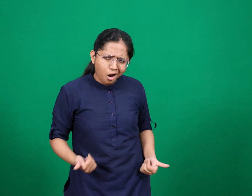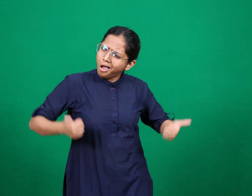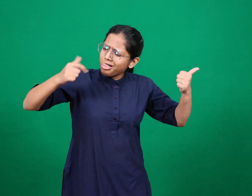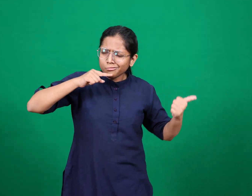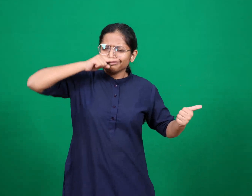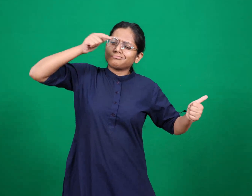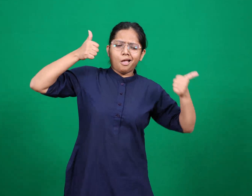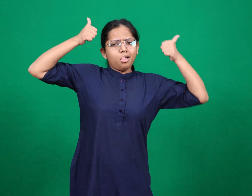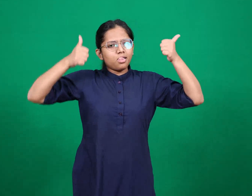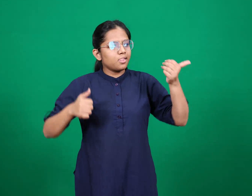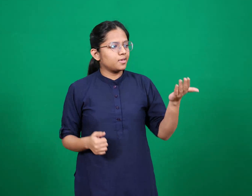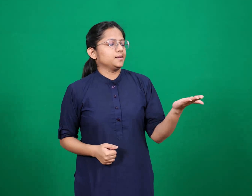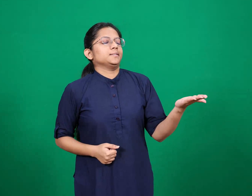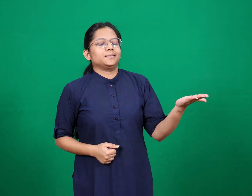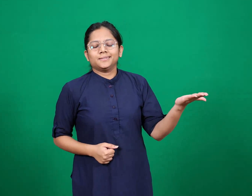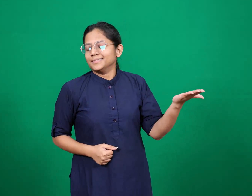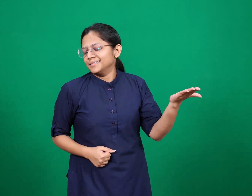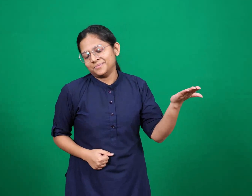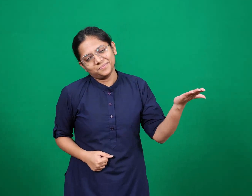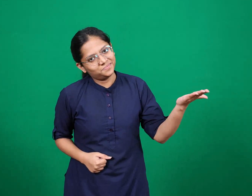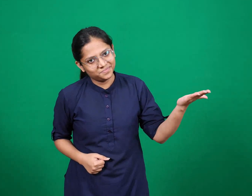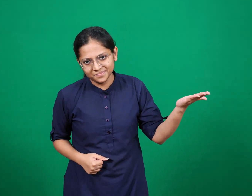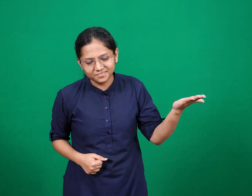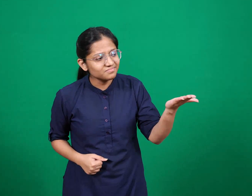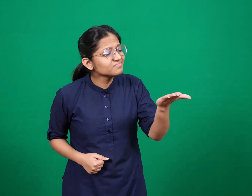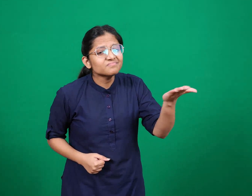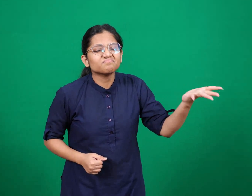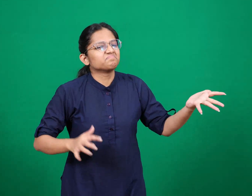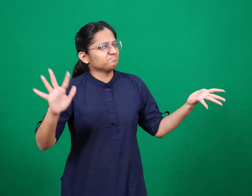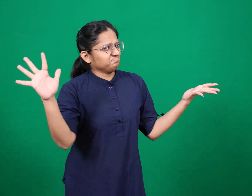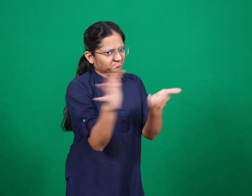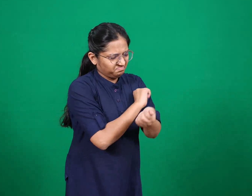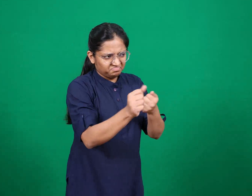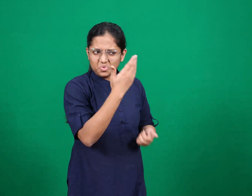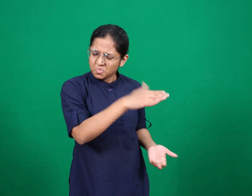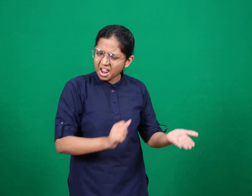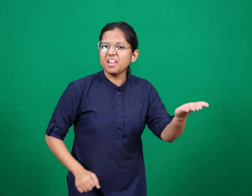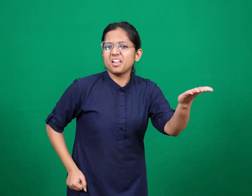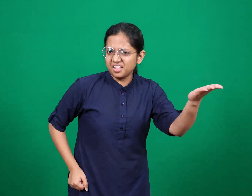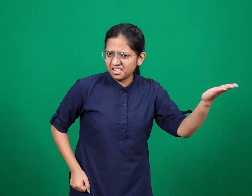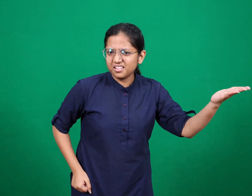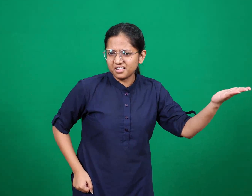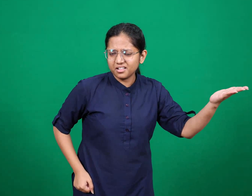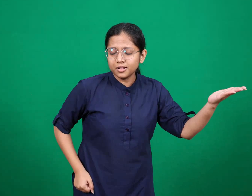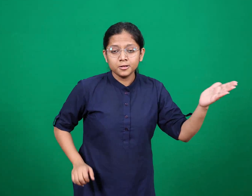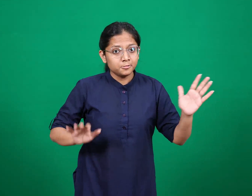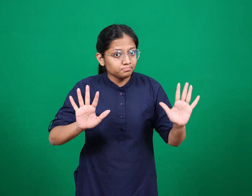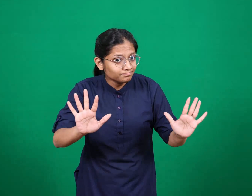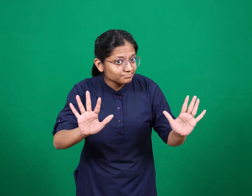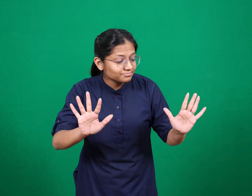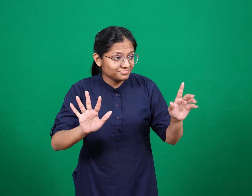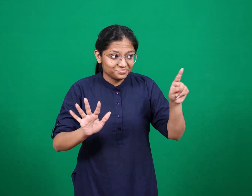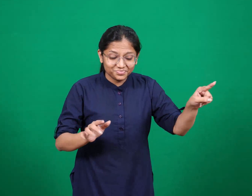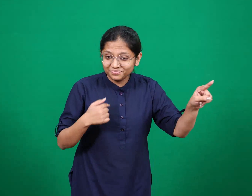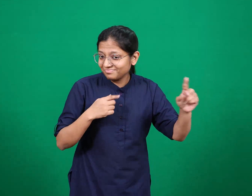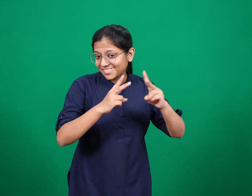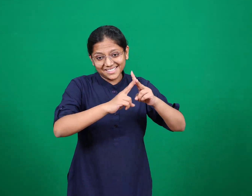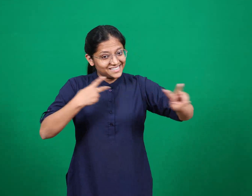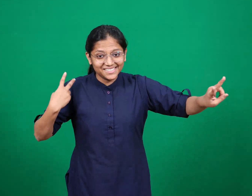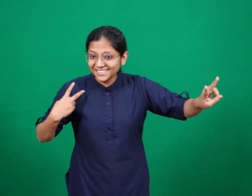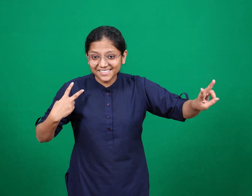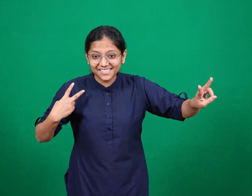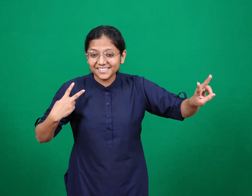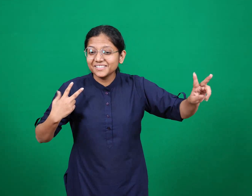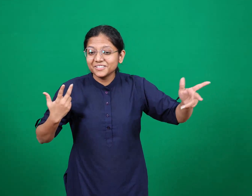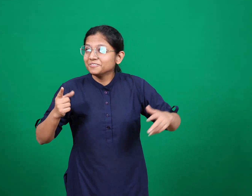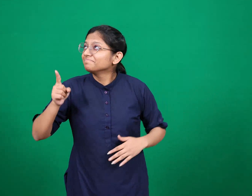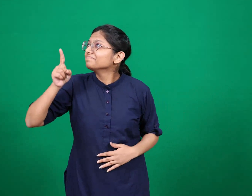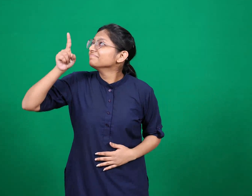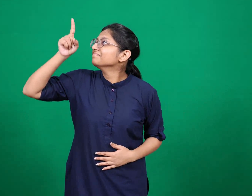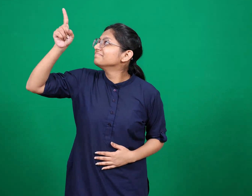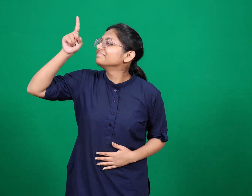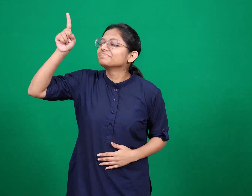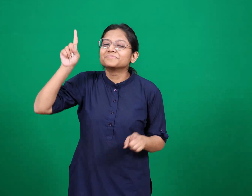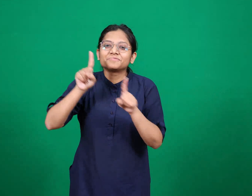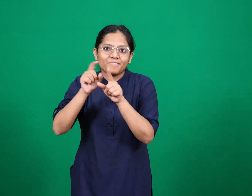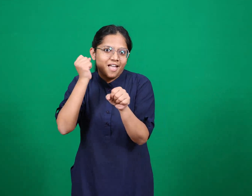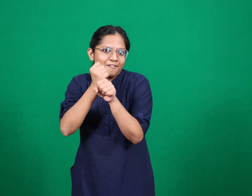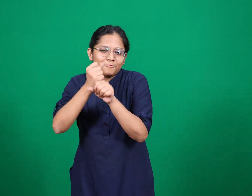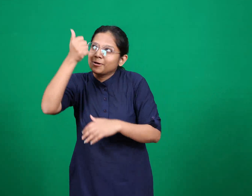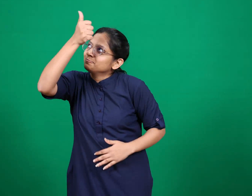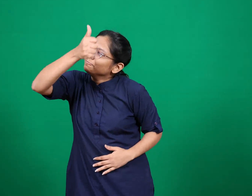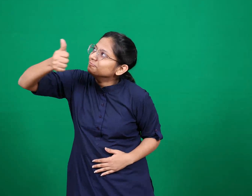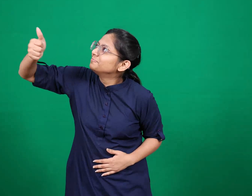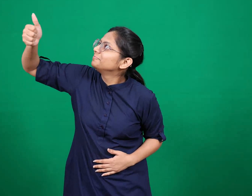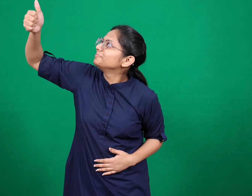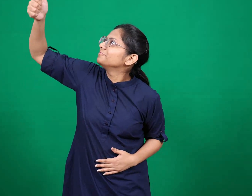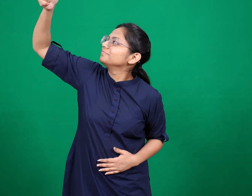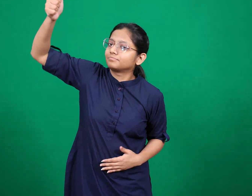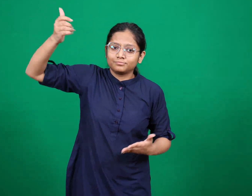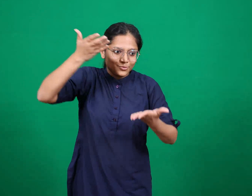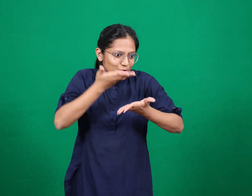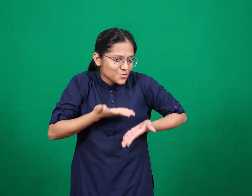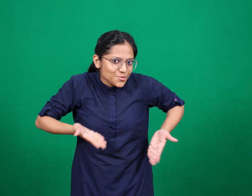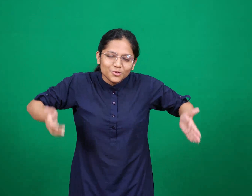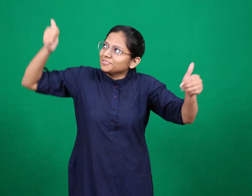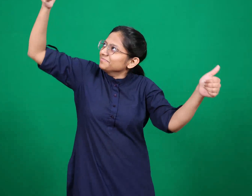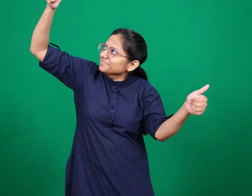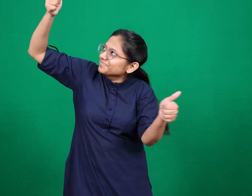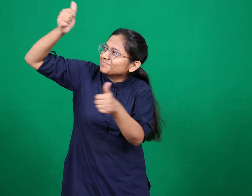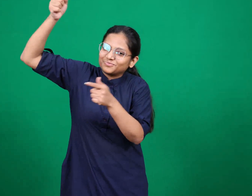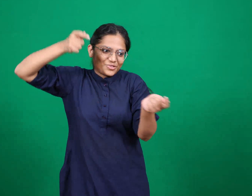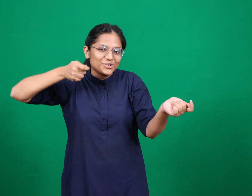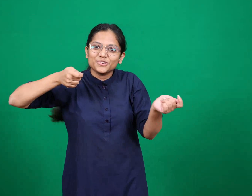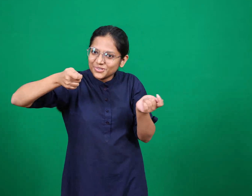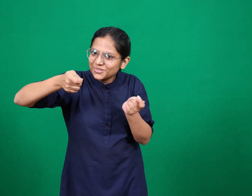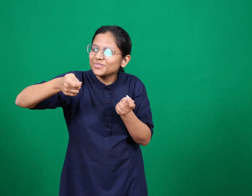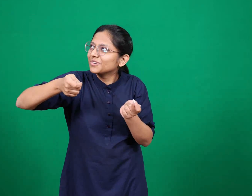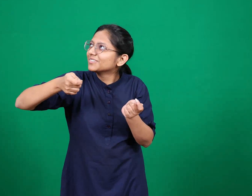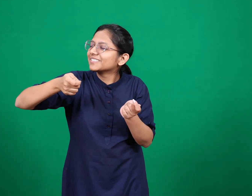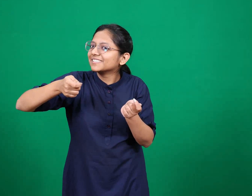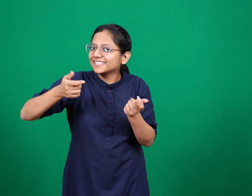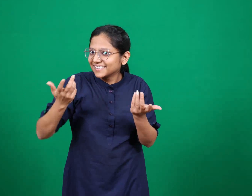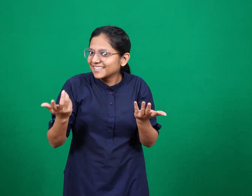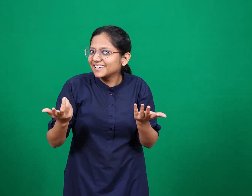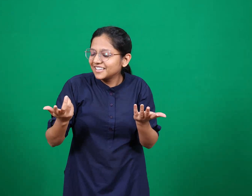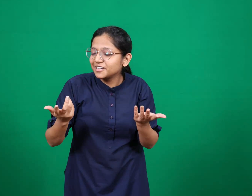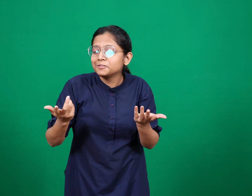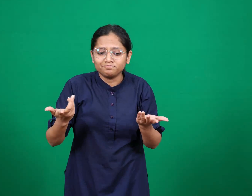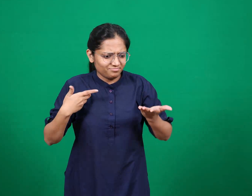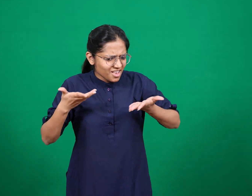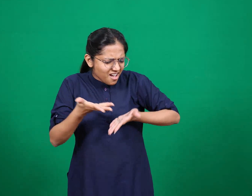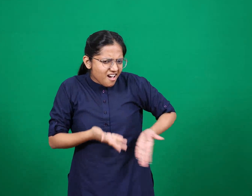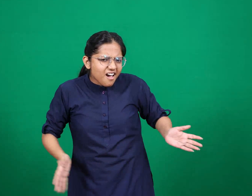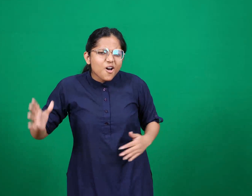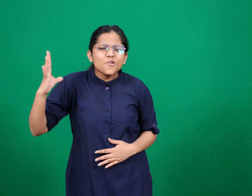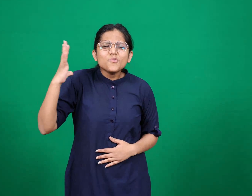Their minds are set on earthly things.